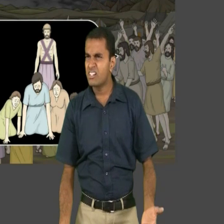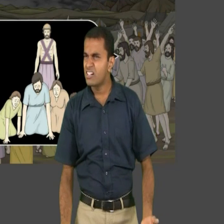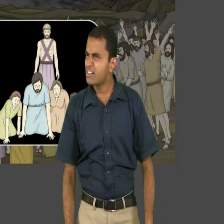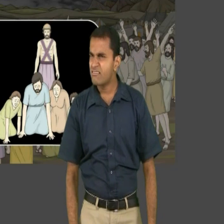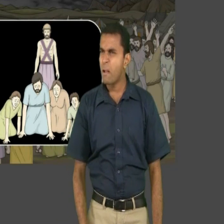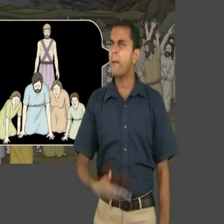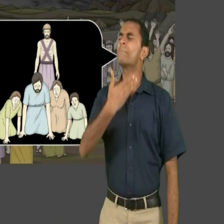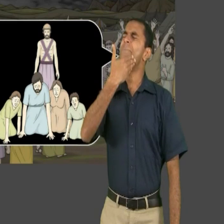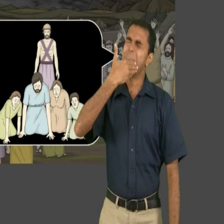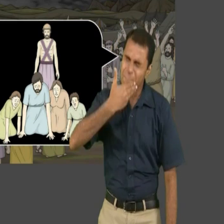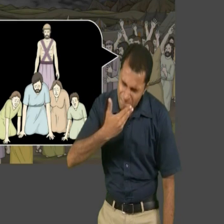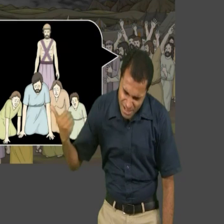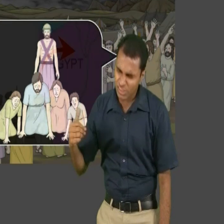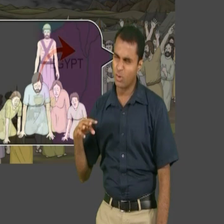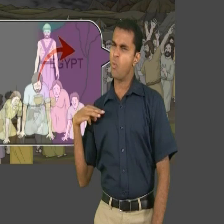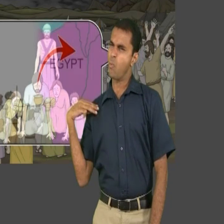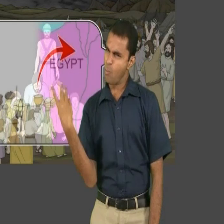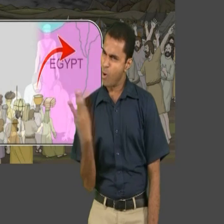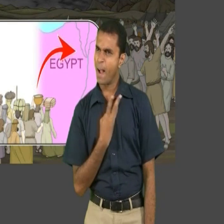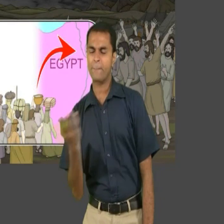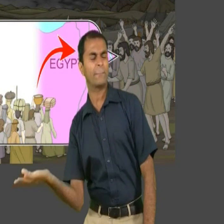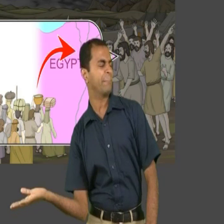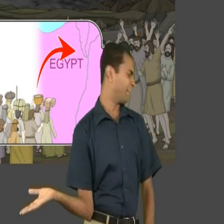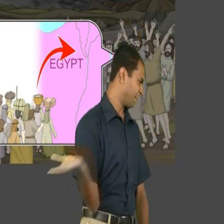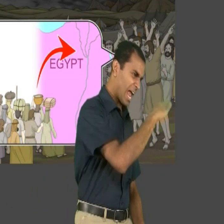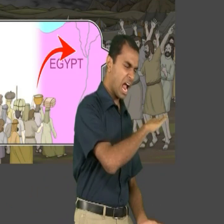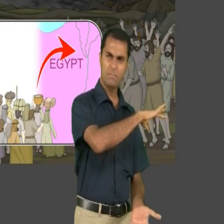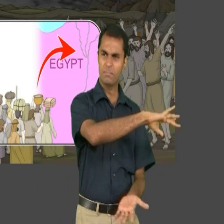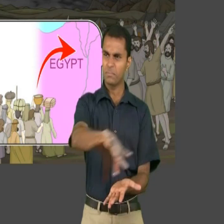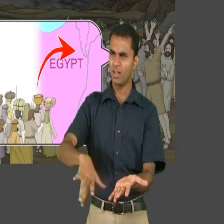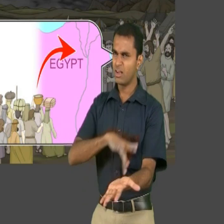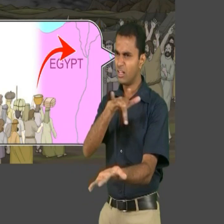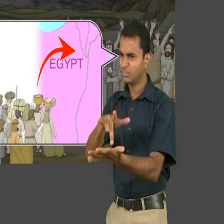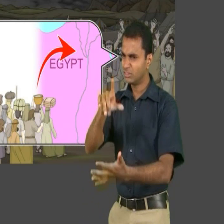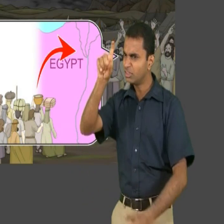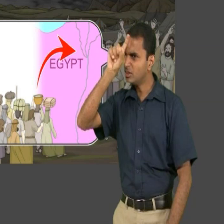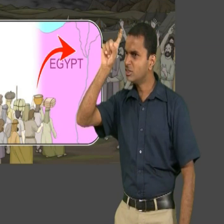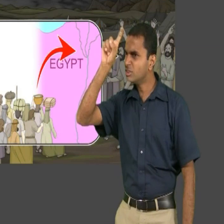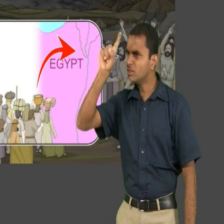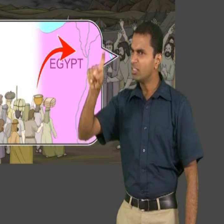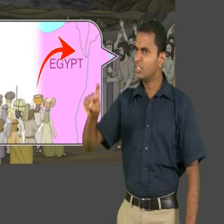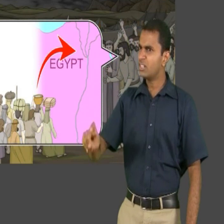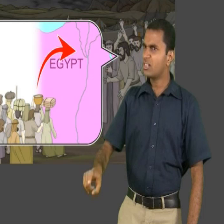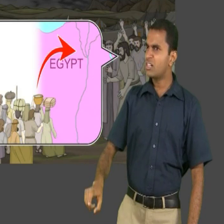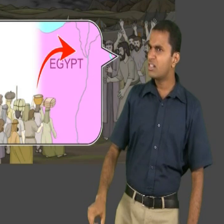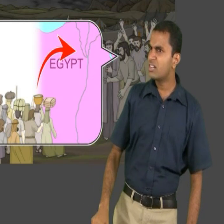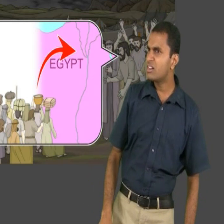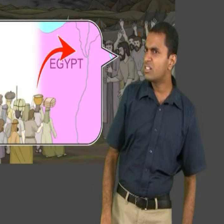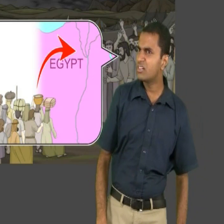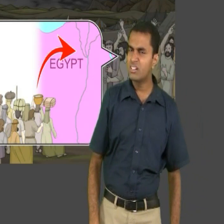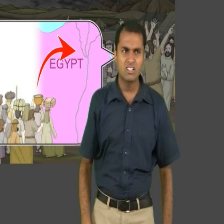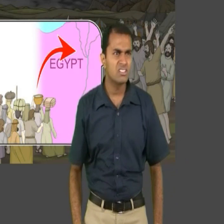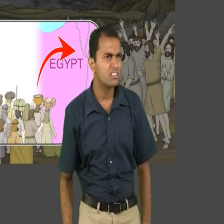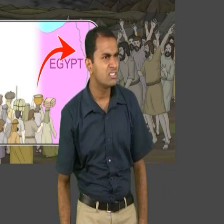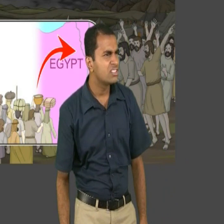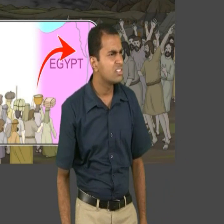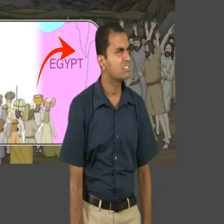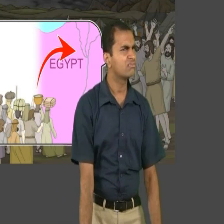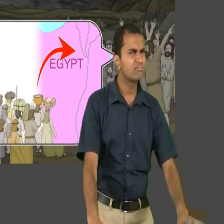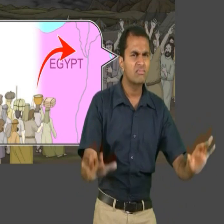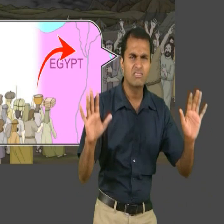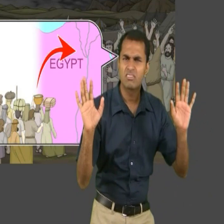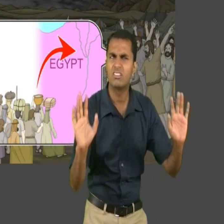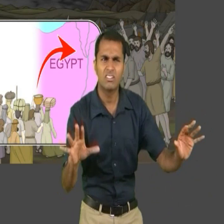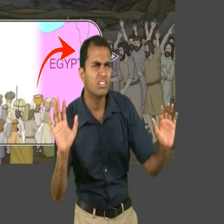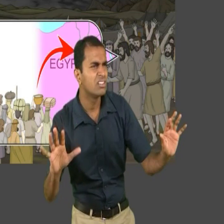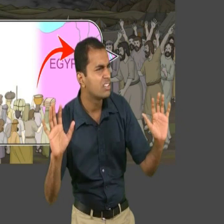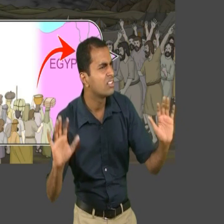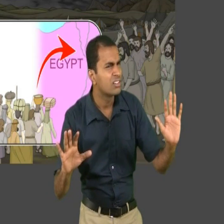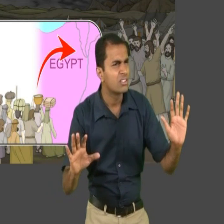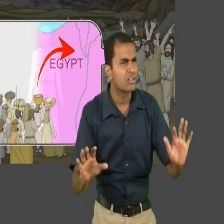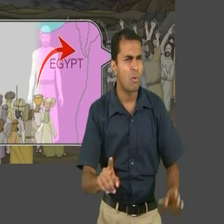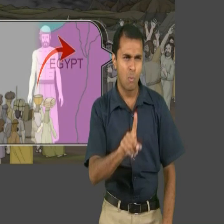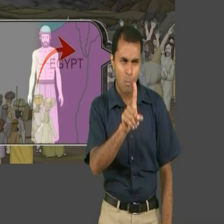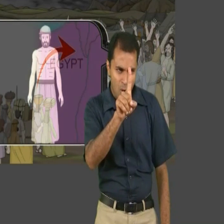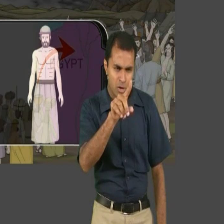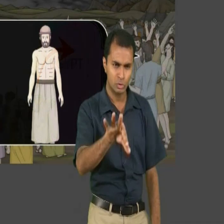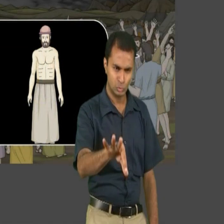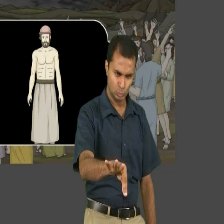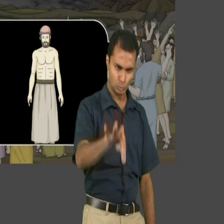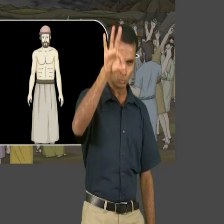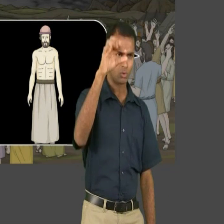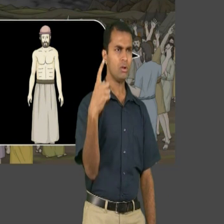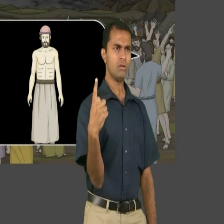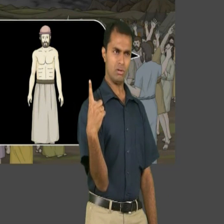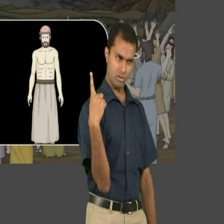Would it not be better for us to go back to Egypt?”